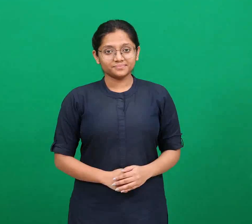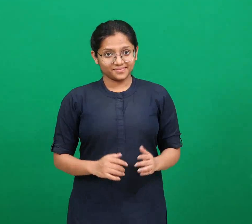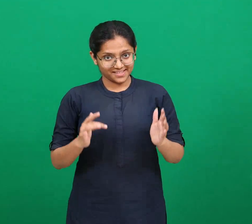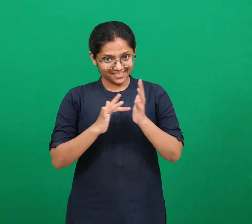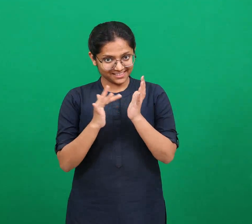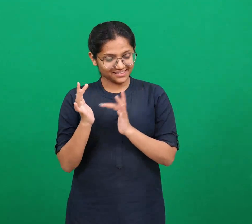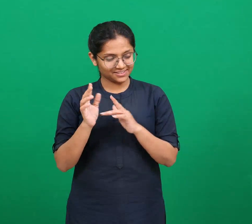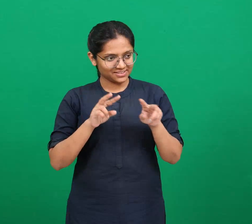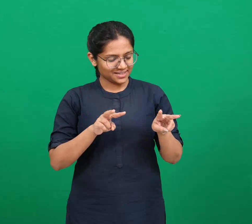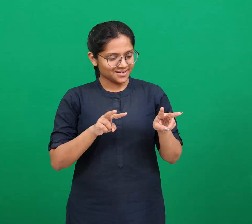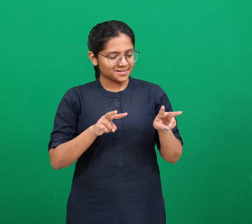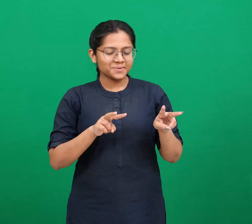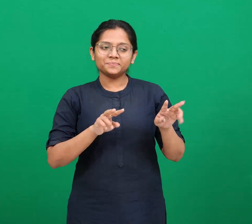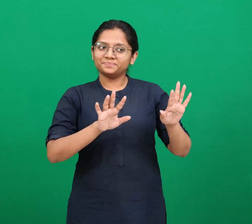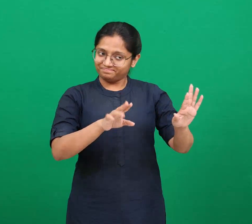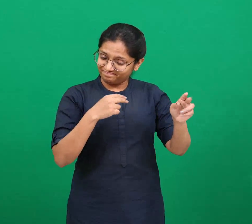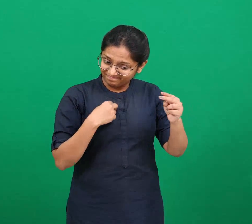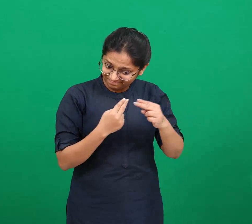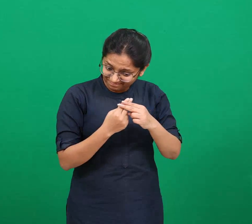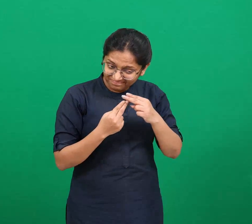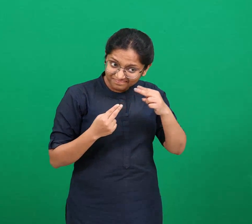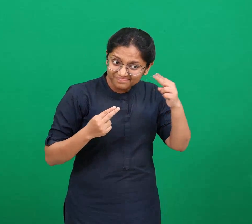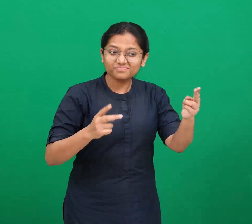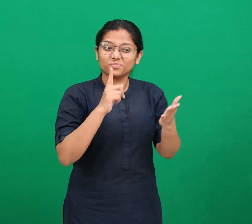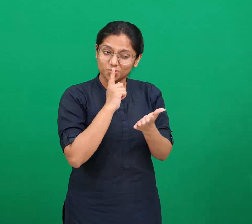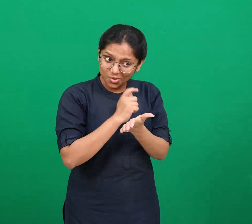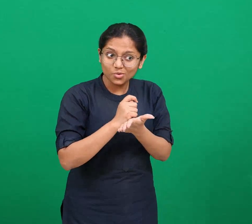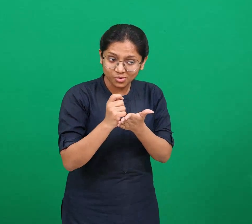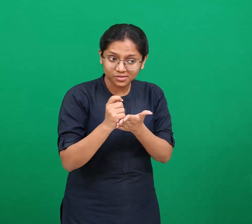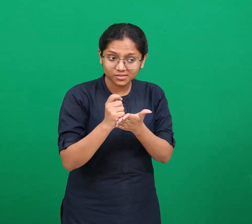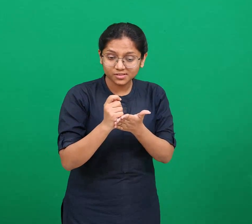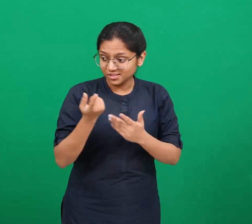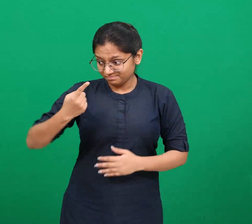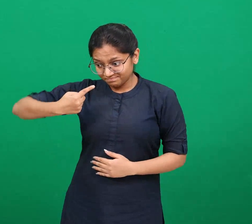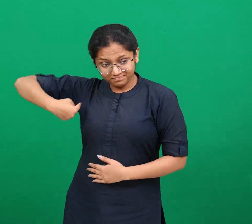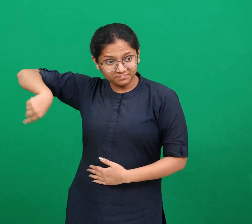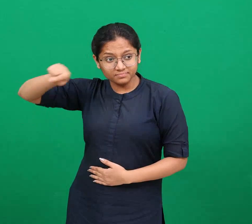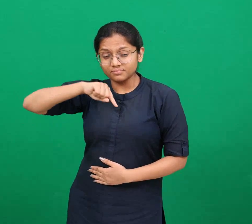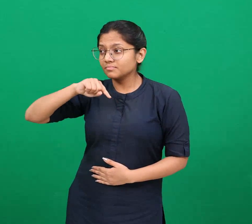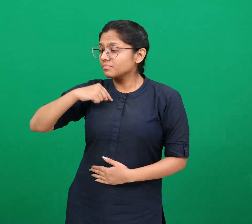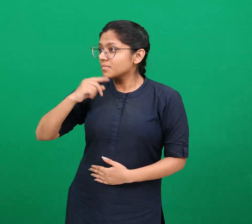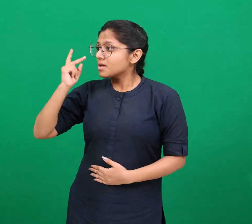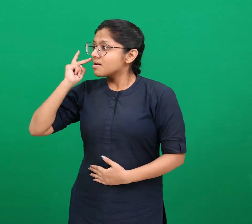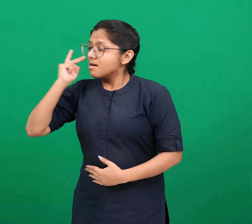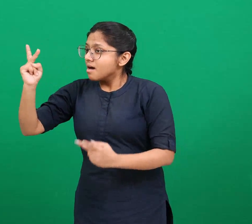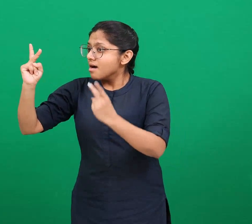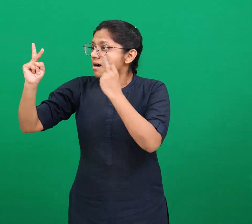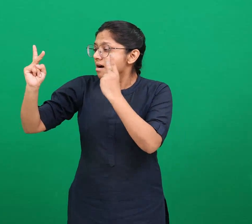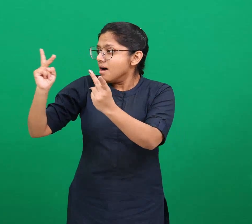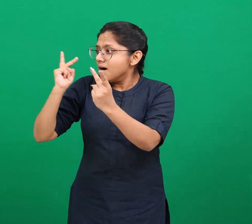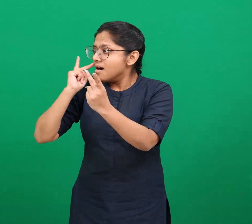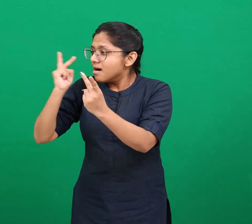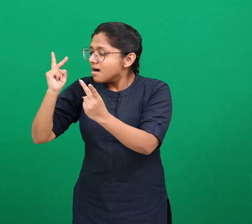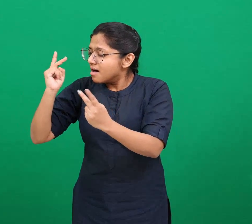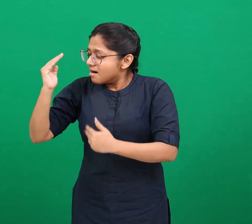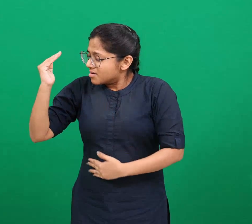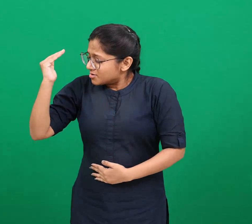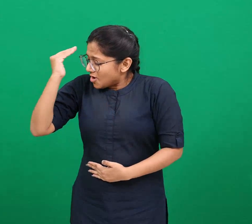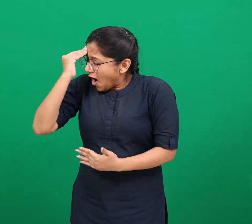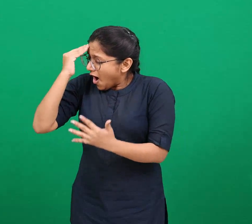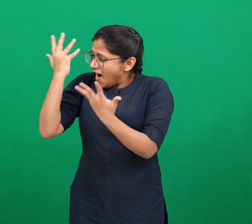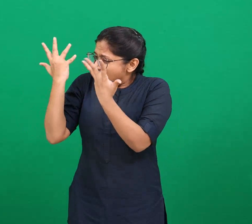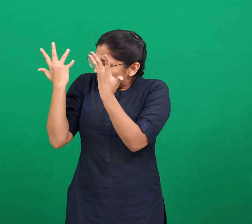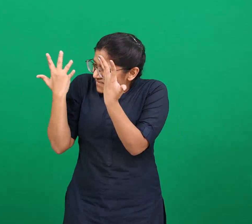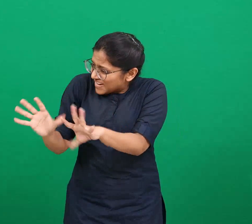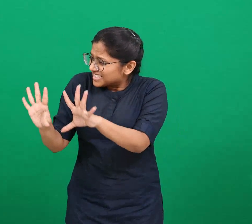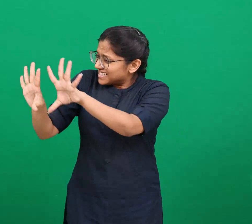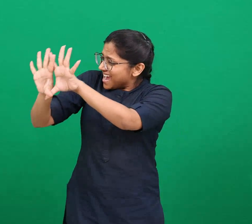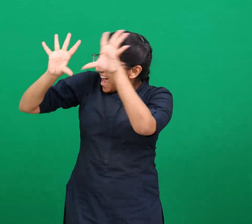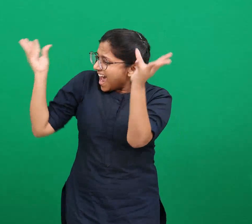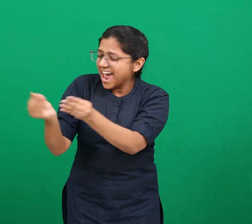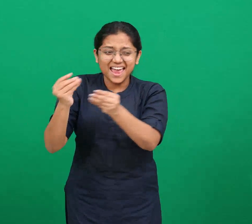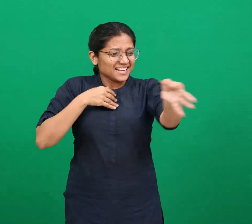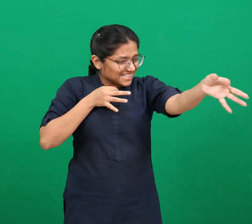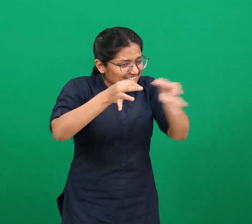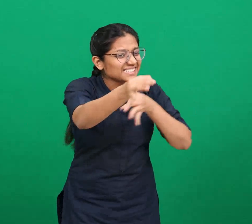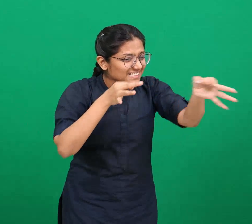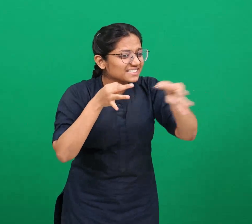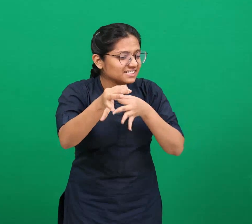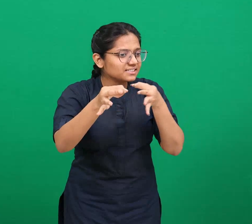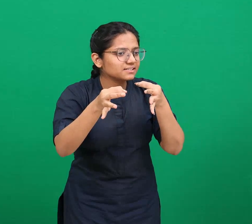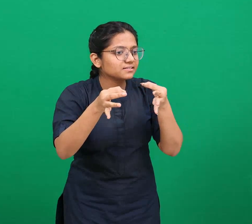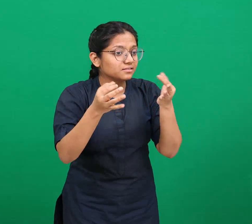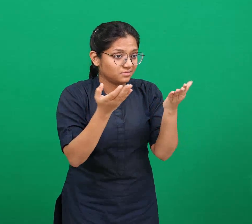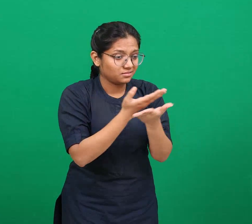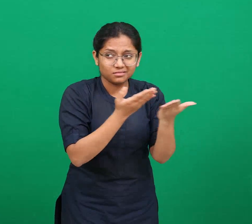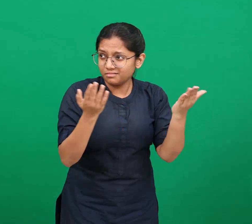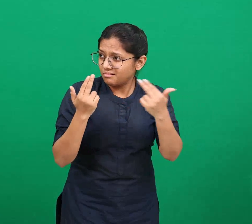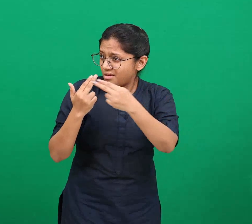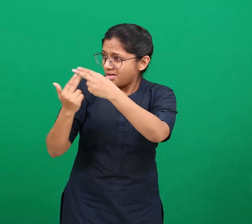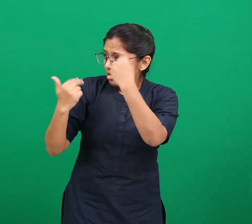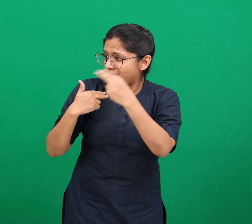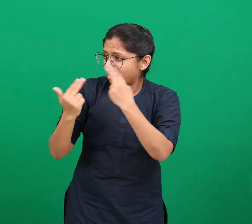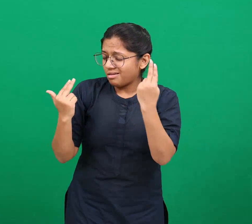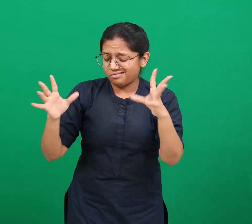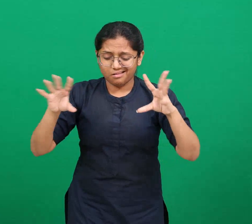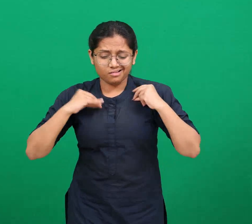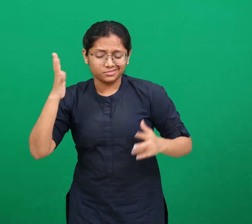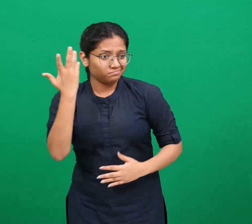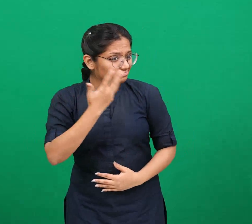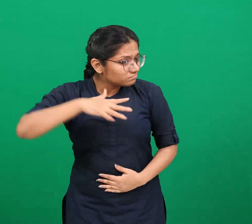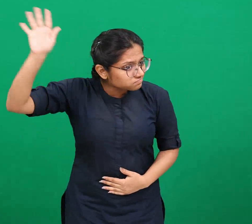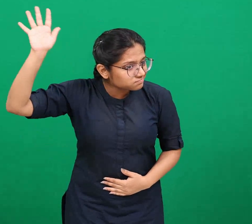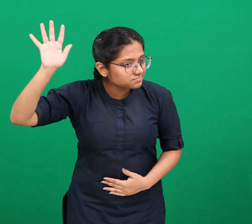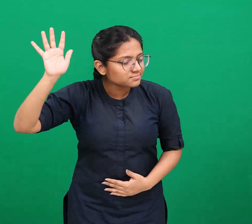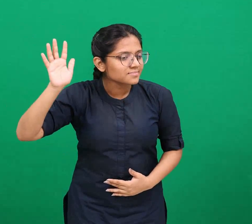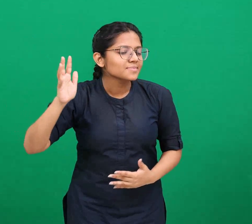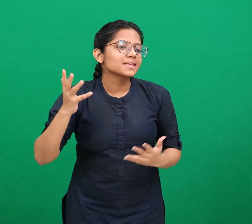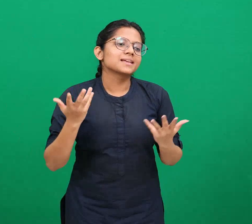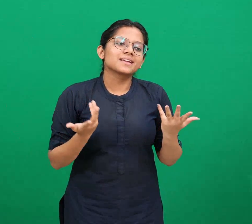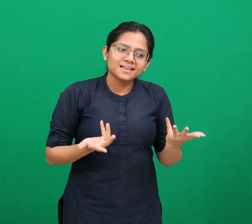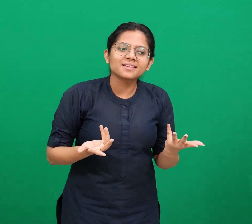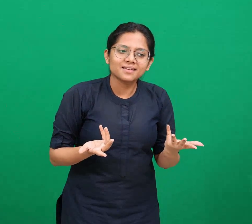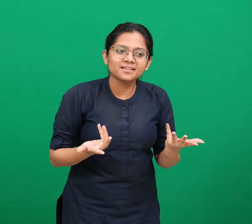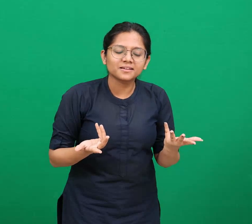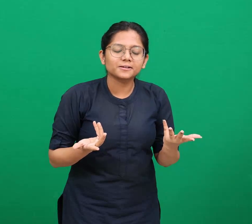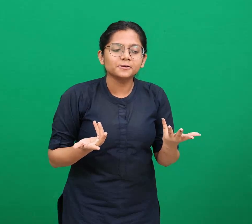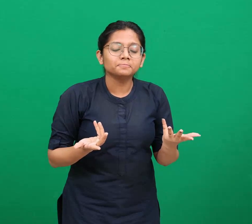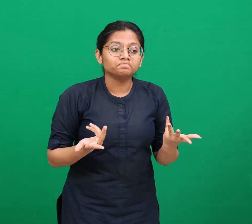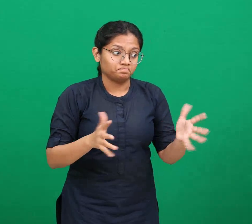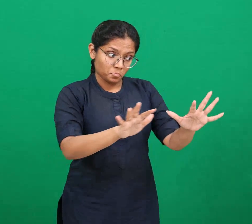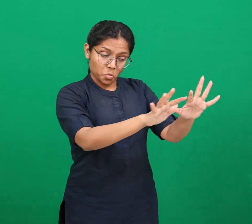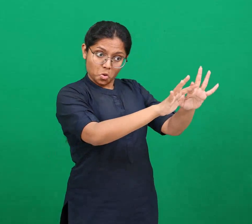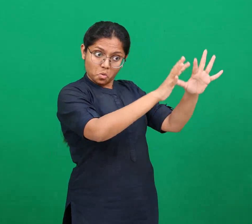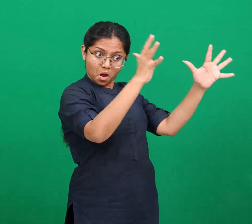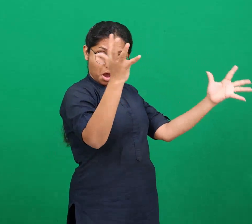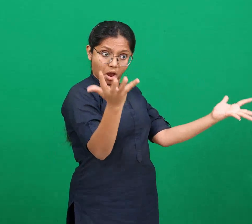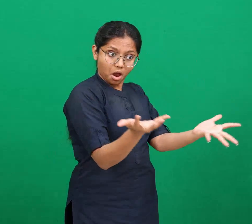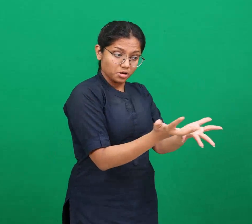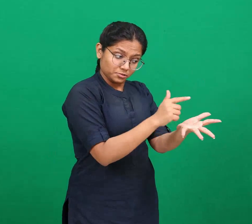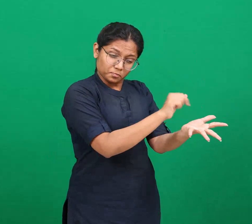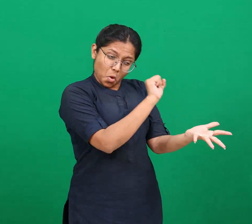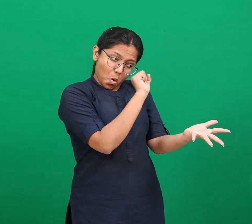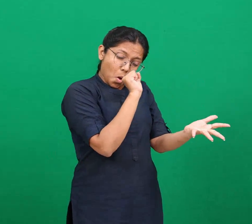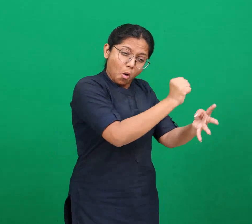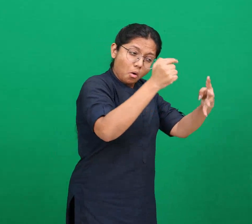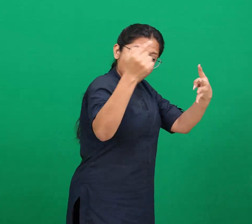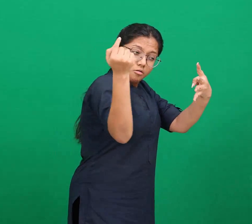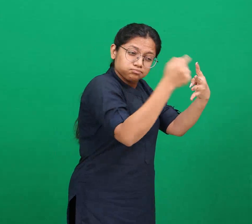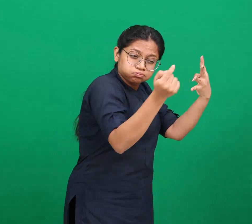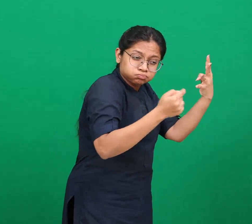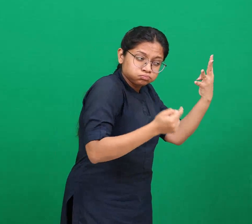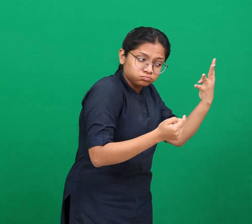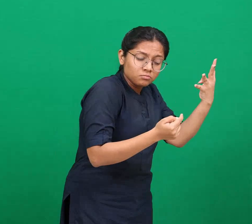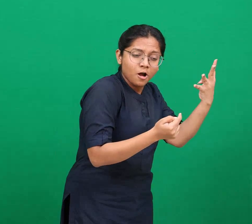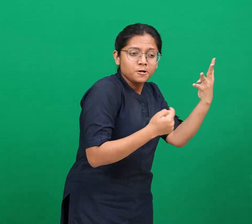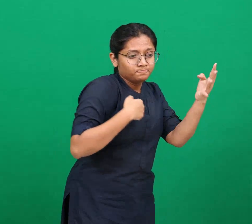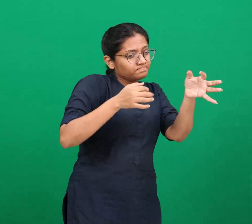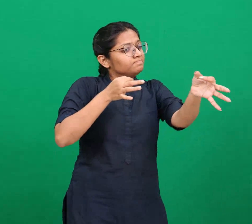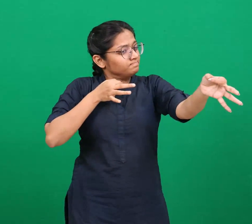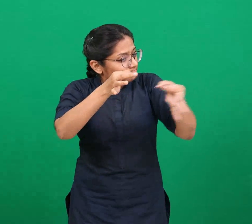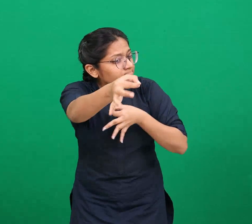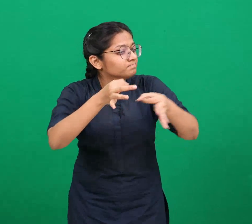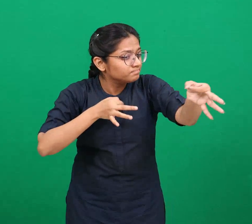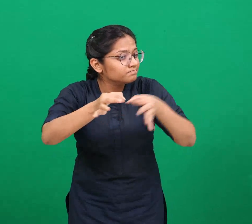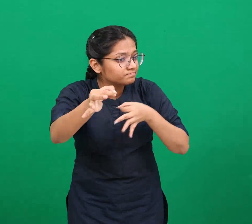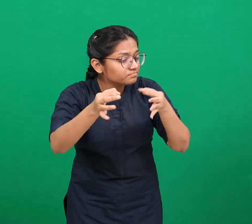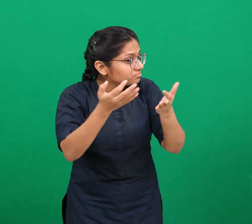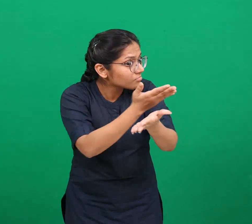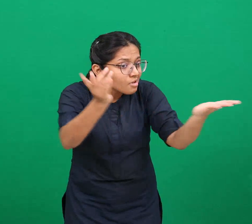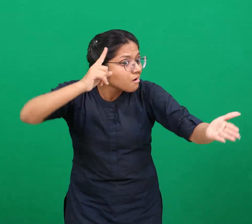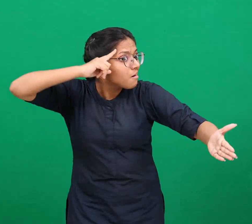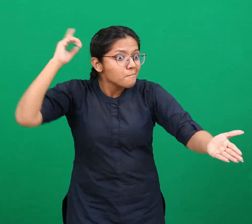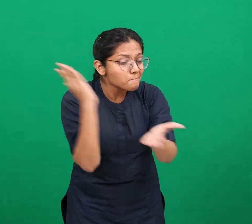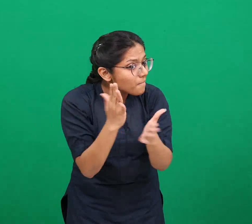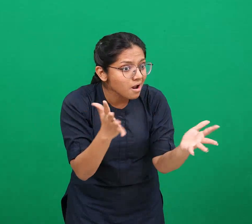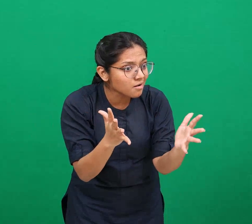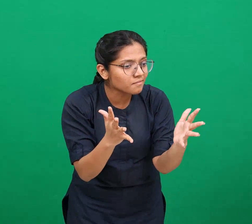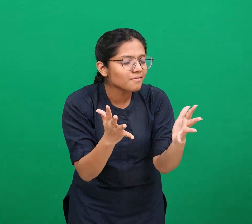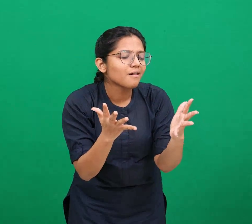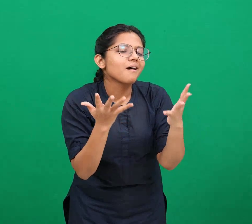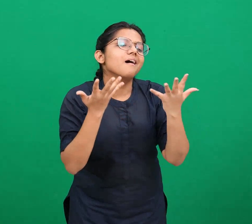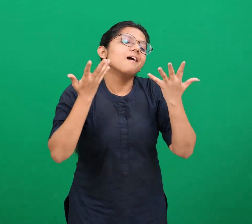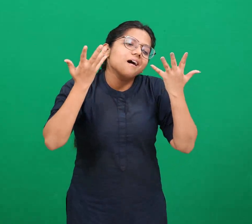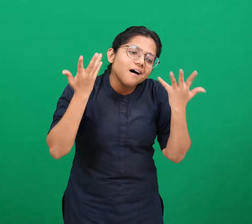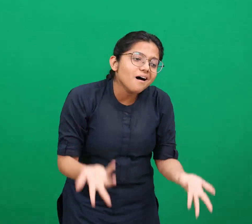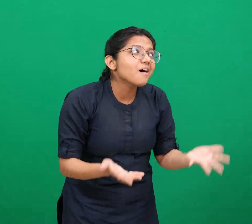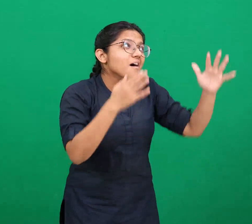Truly, truly, I tell you, we speak of what we know, and we testify to what we have seen, and yet you people do not accept our testimony.